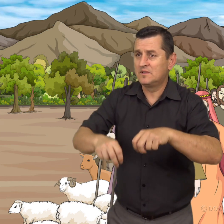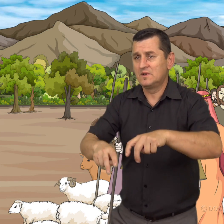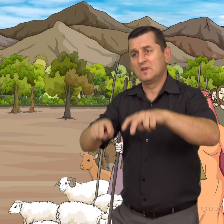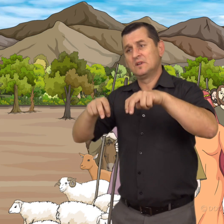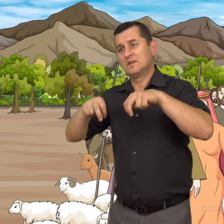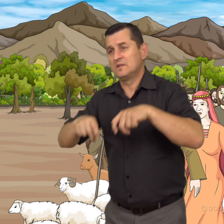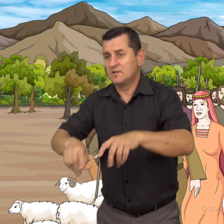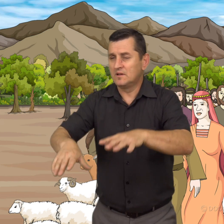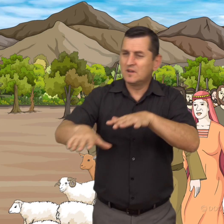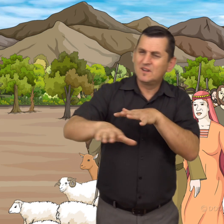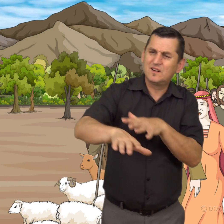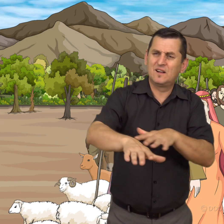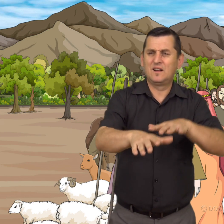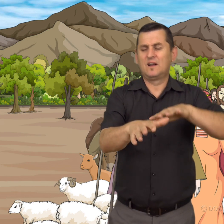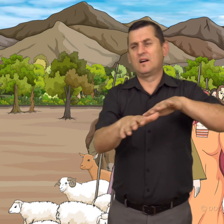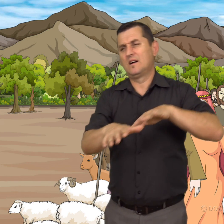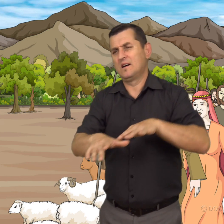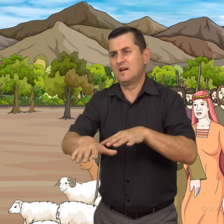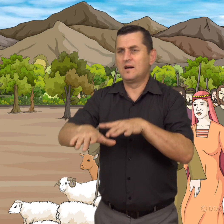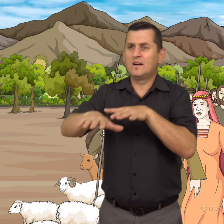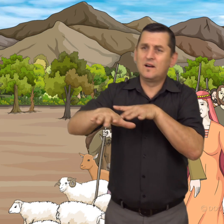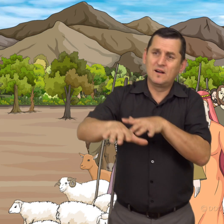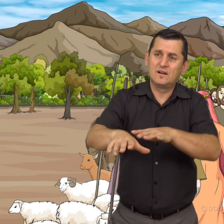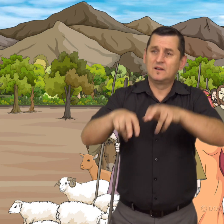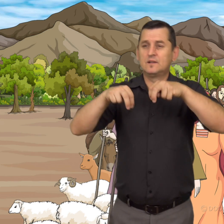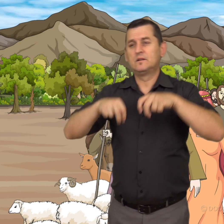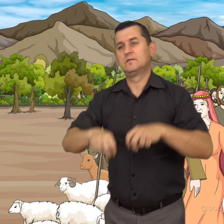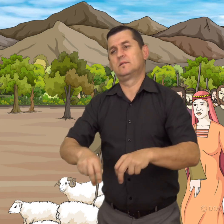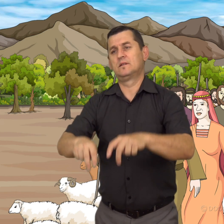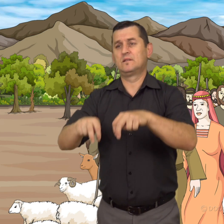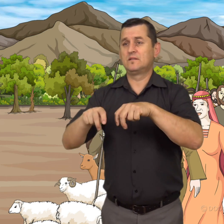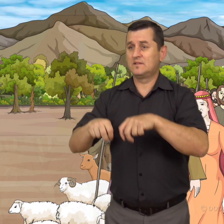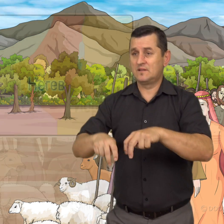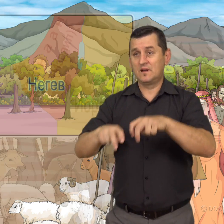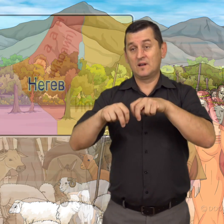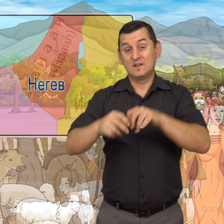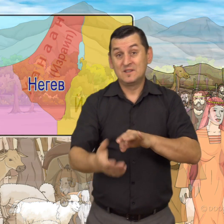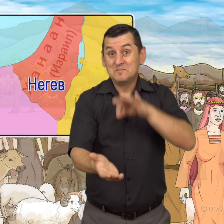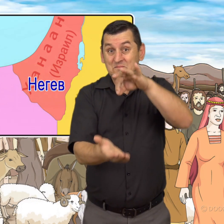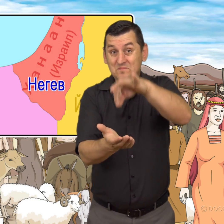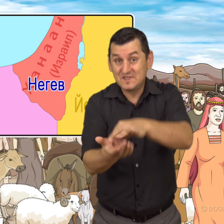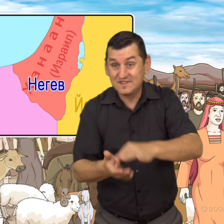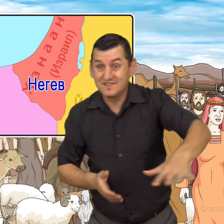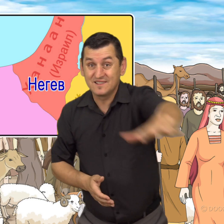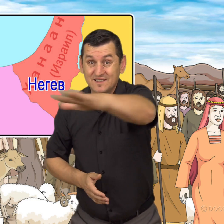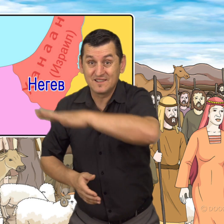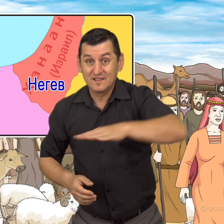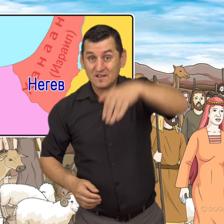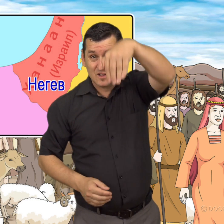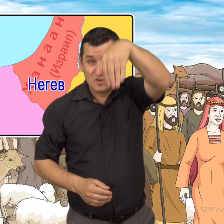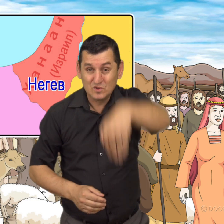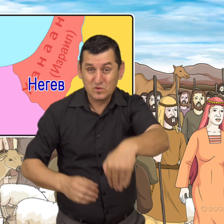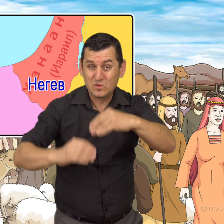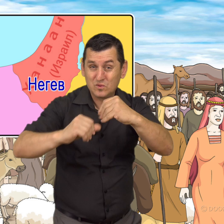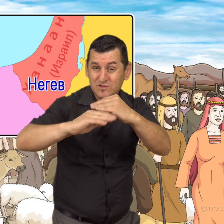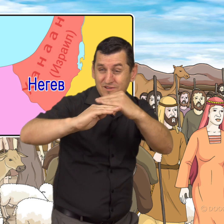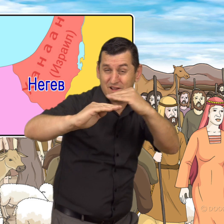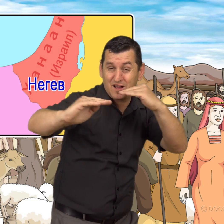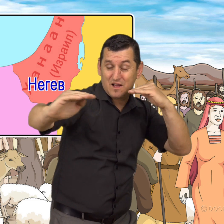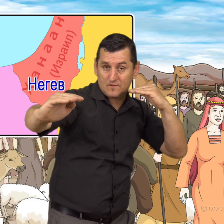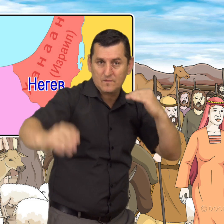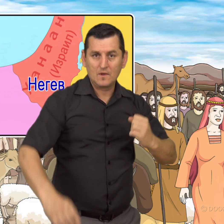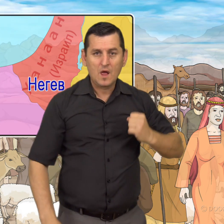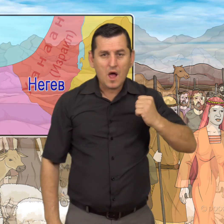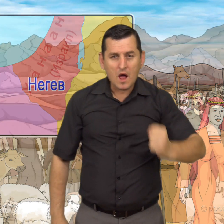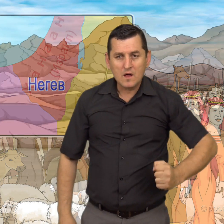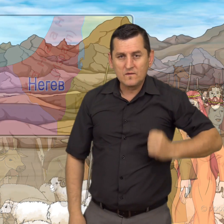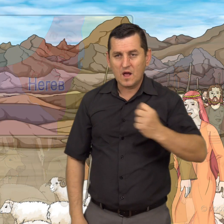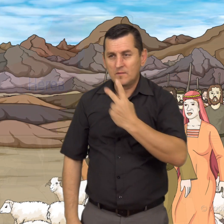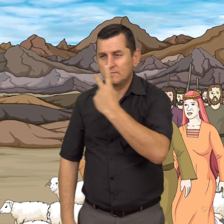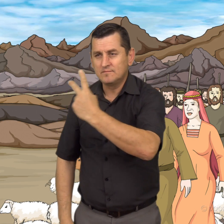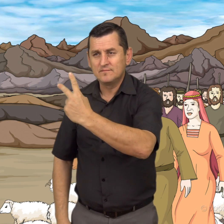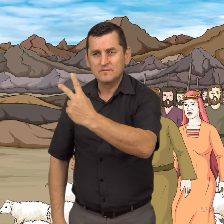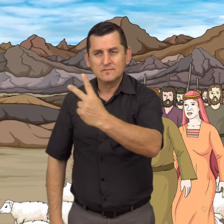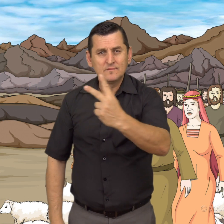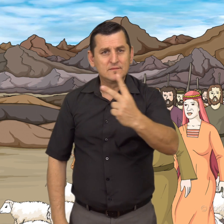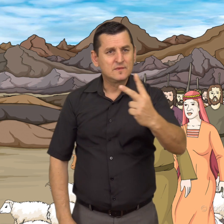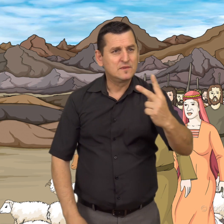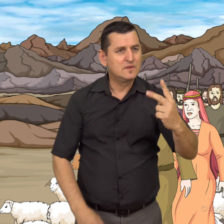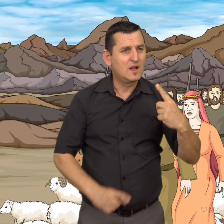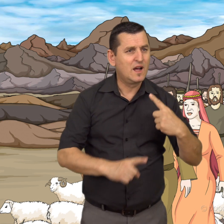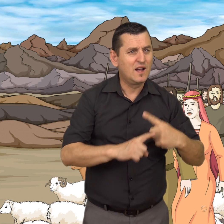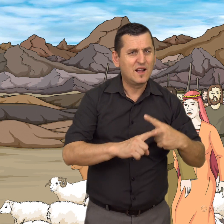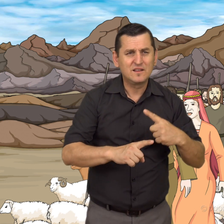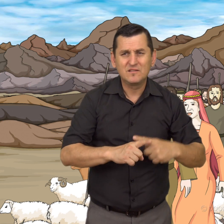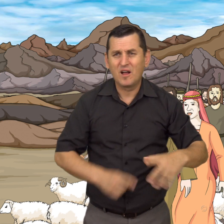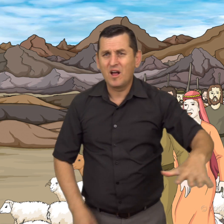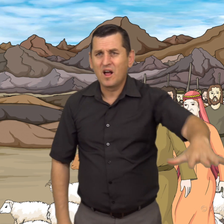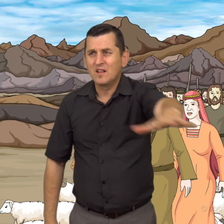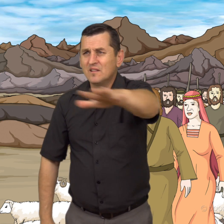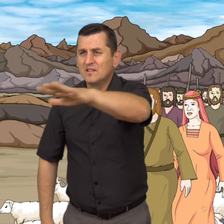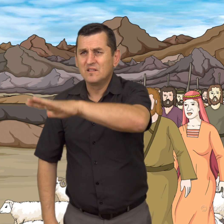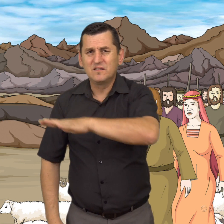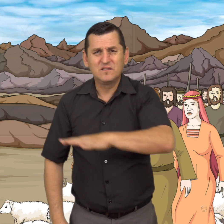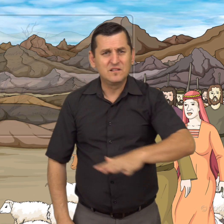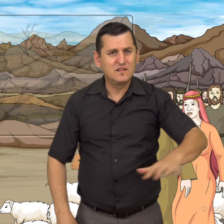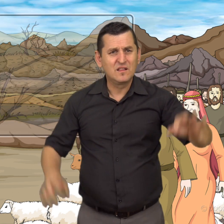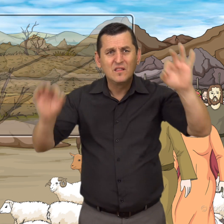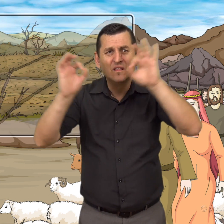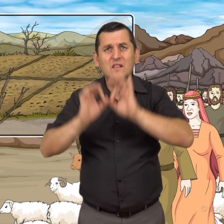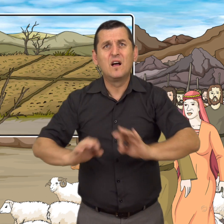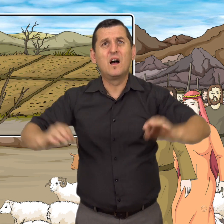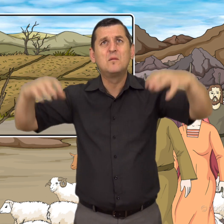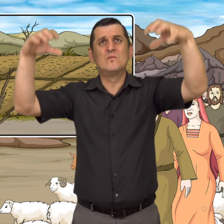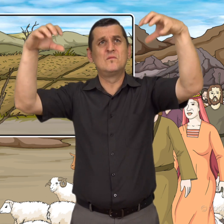And Abram journeyed on toward the Negev.